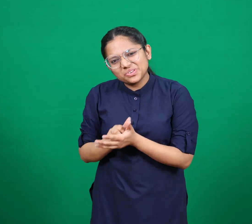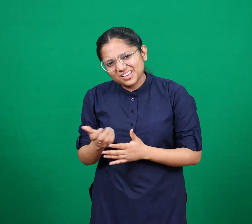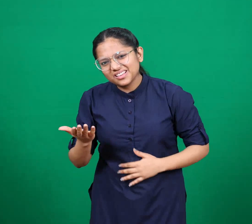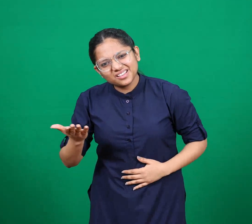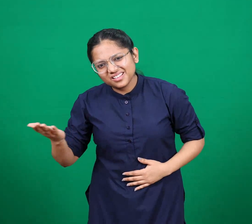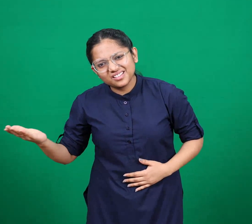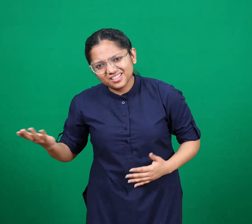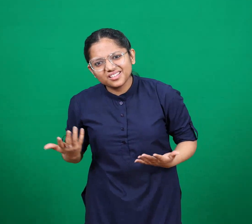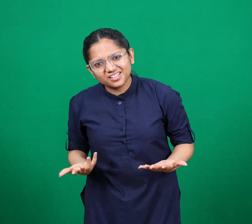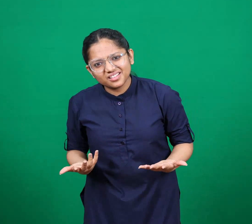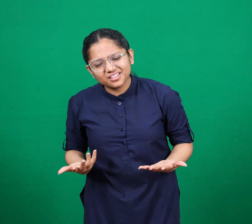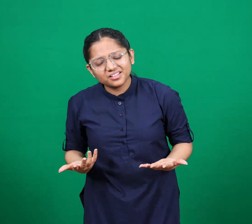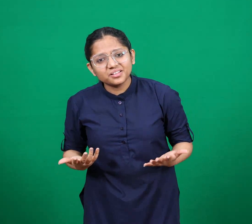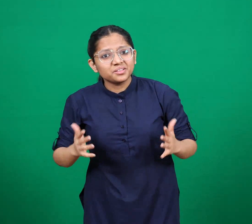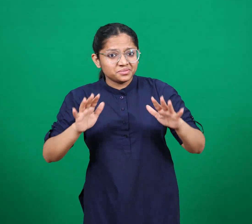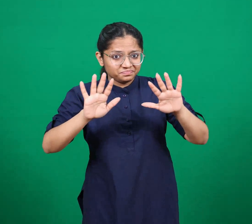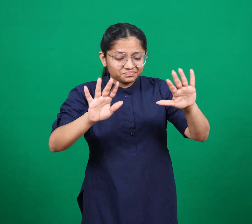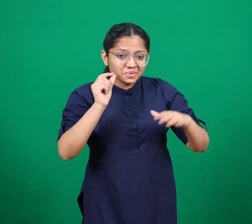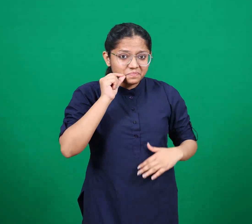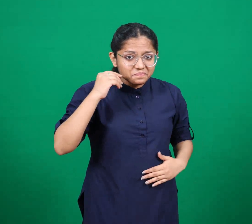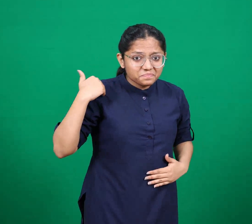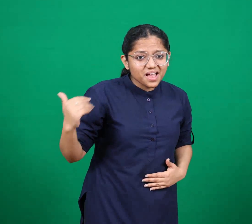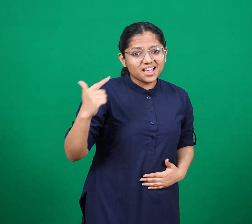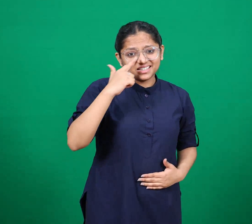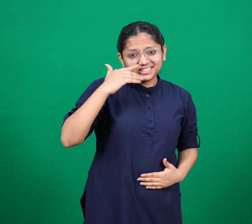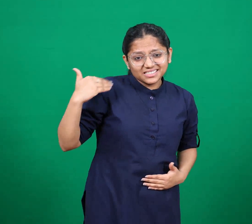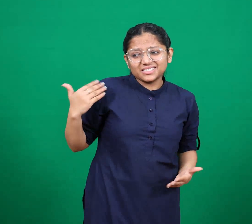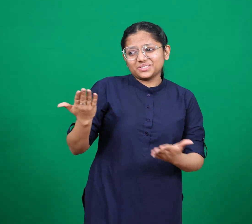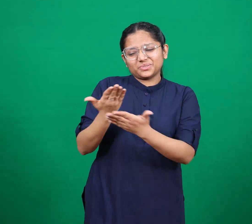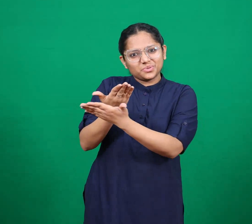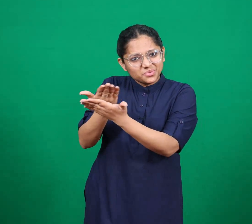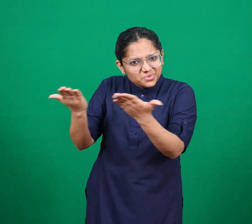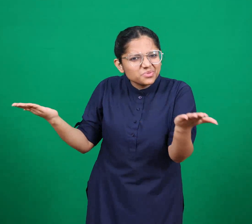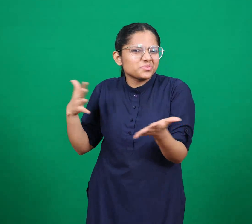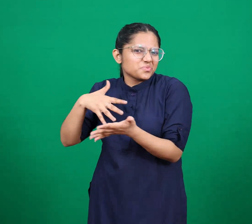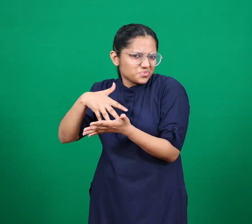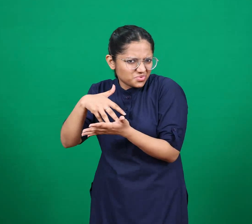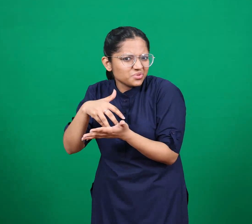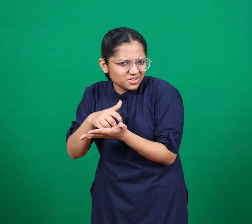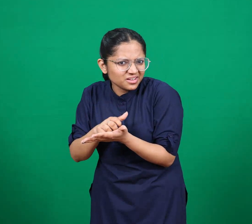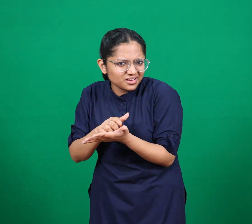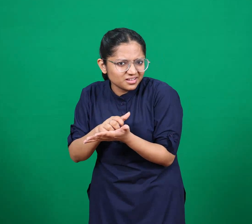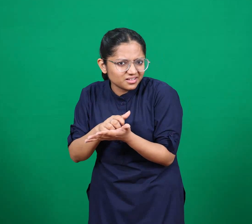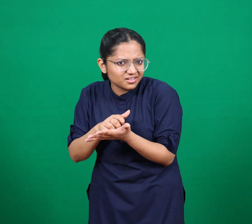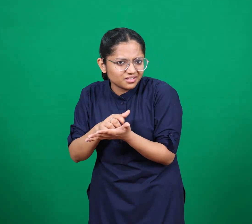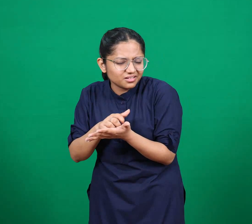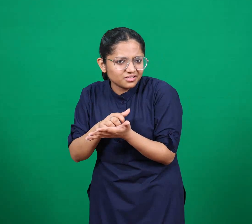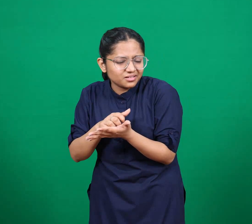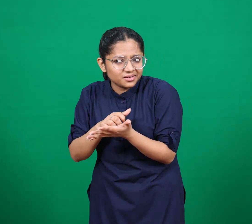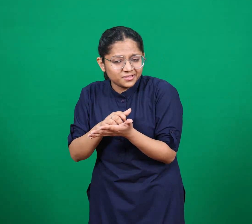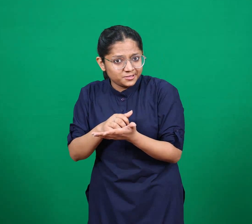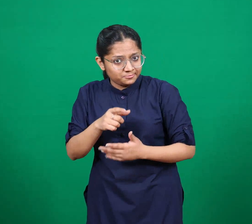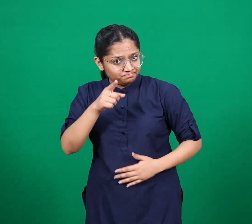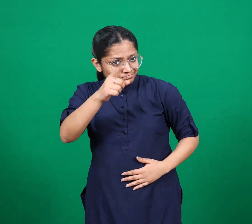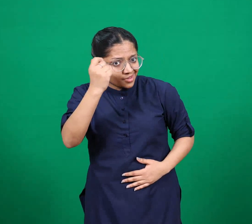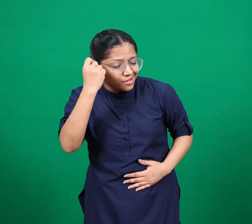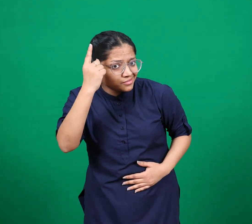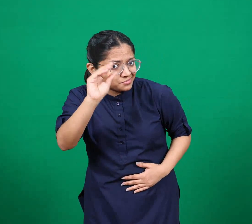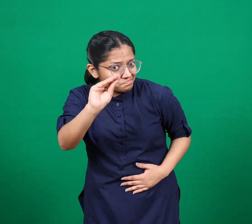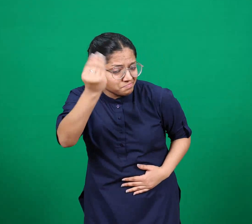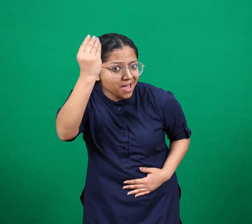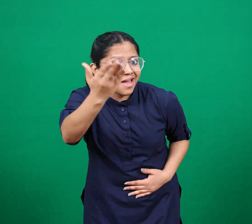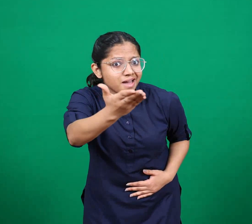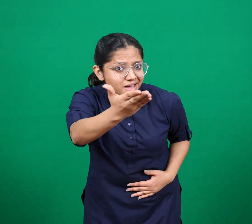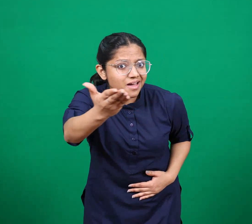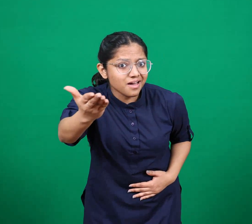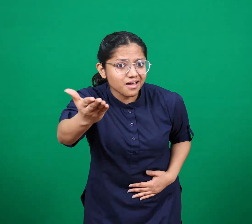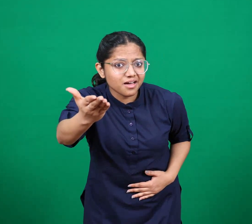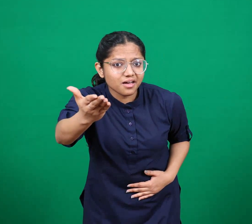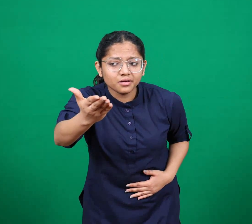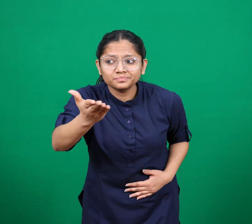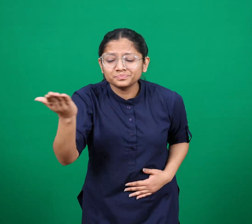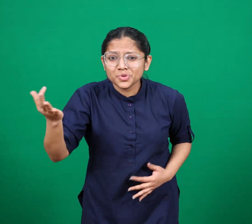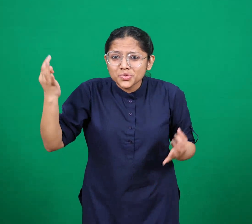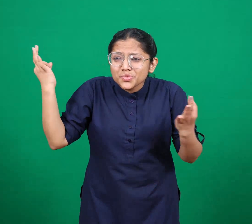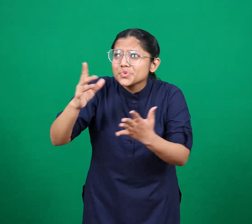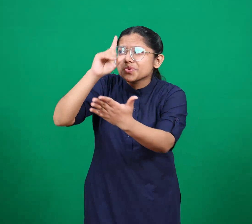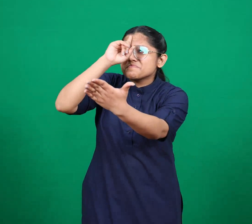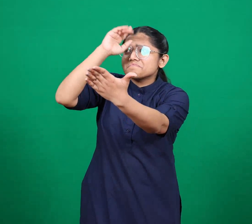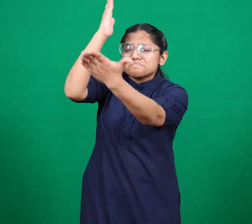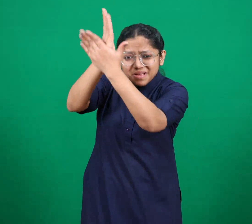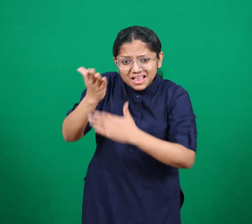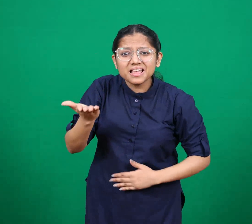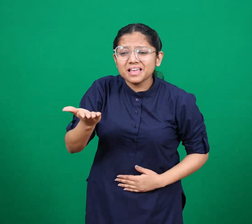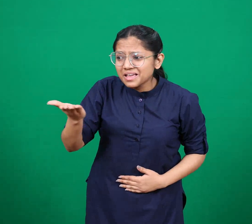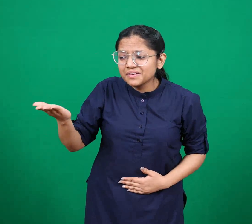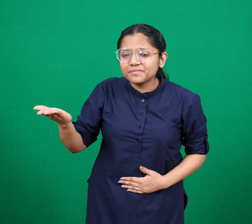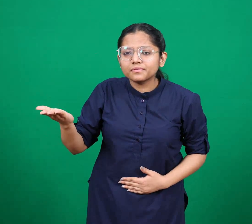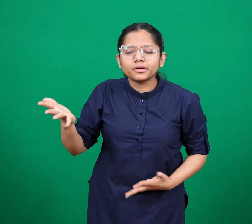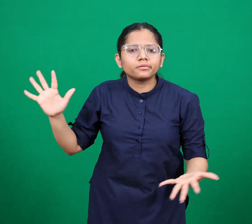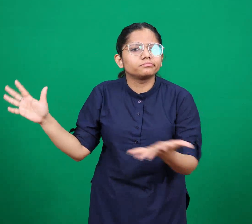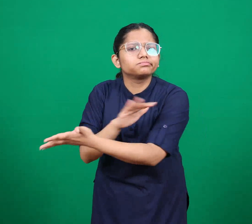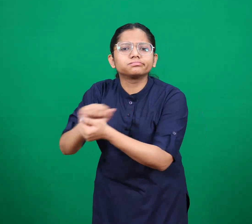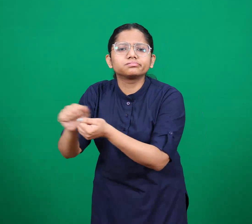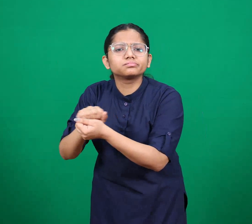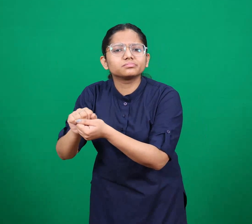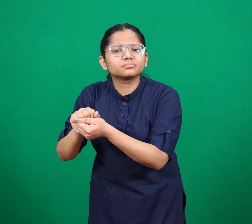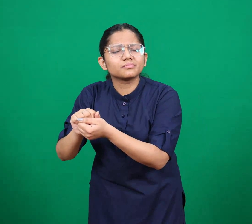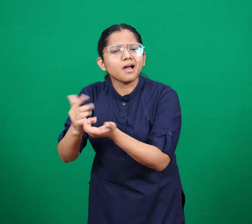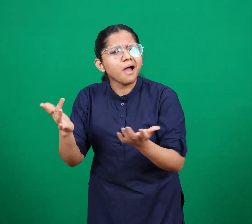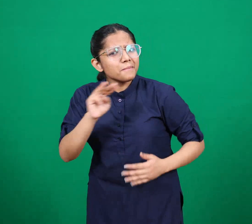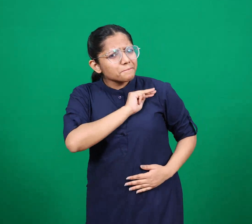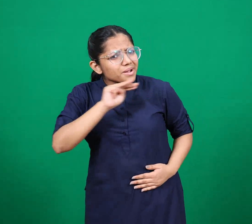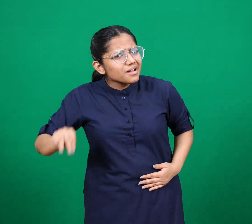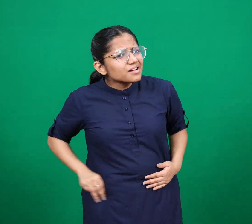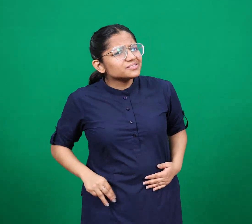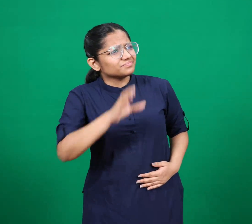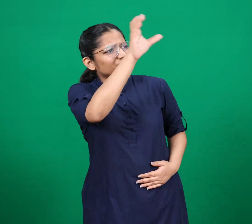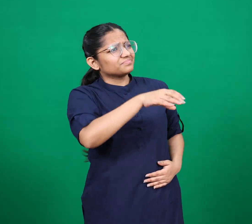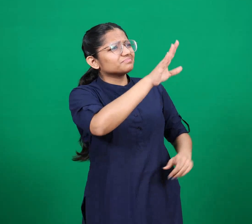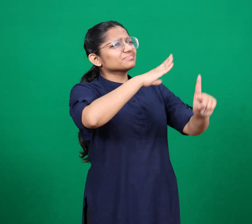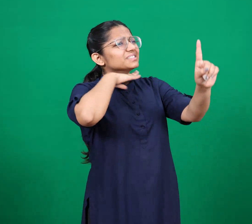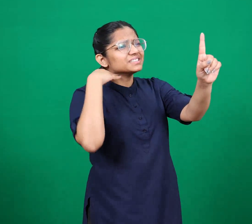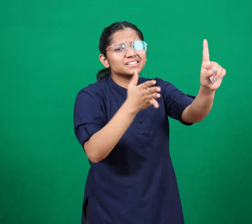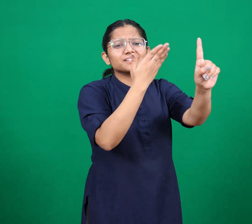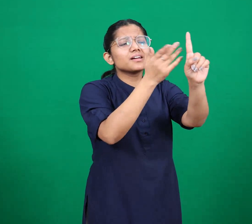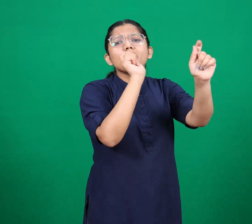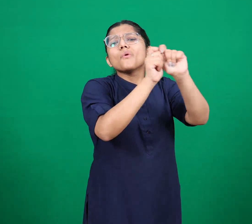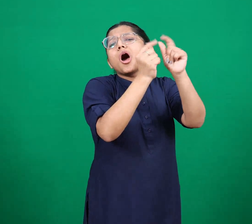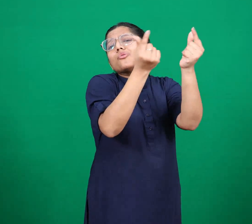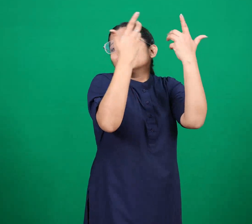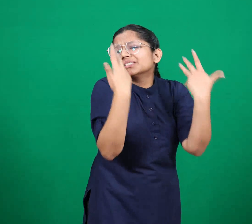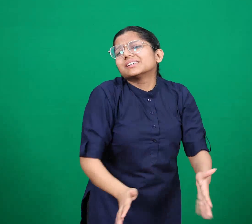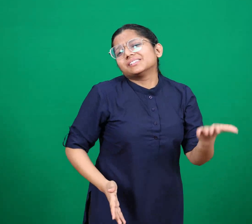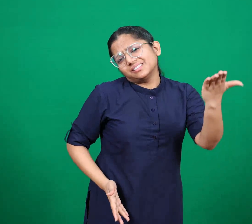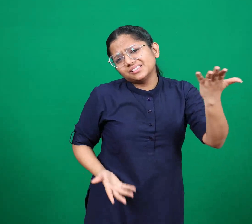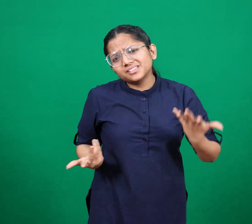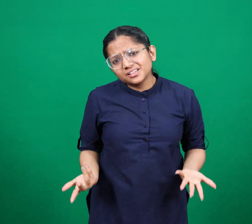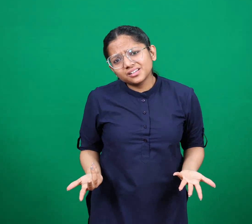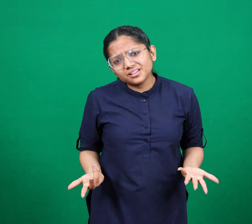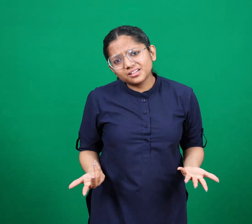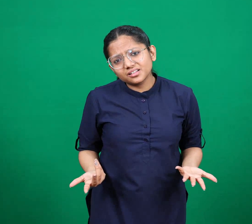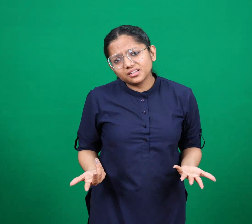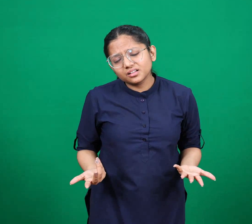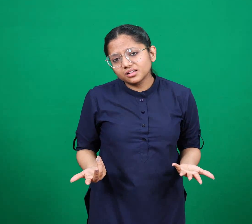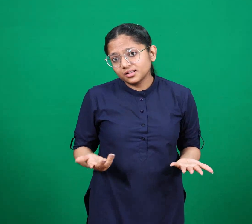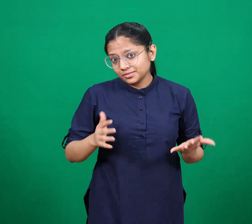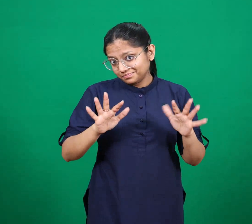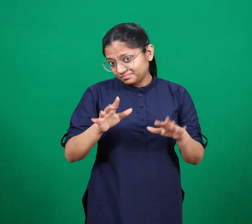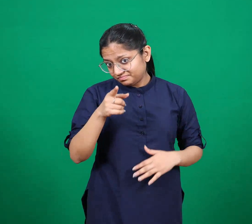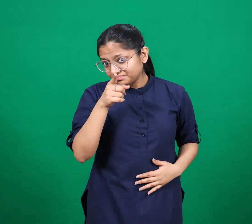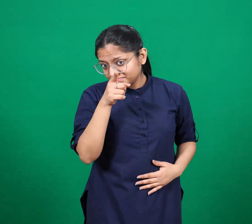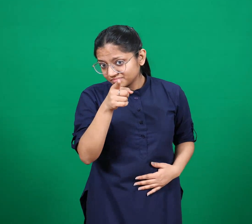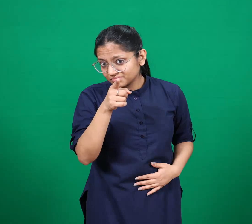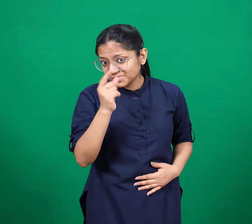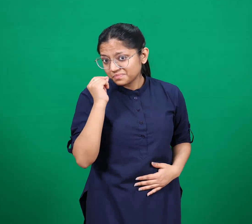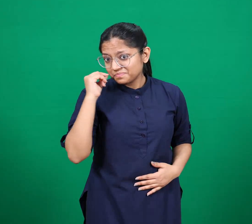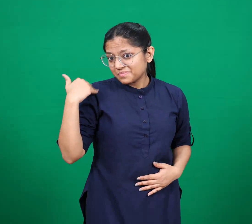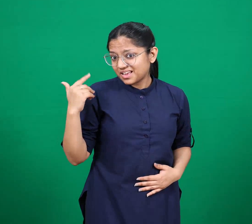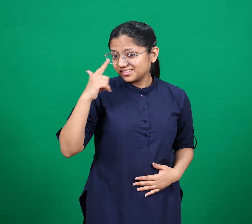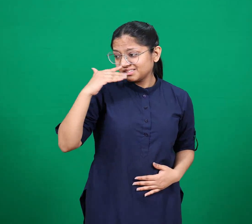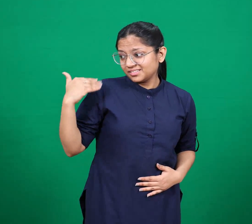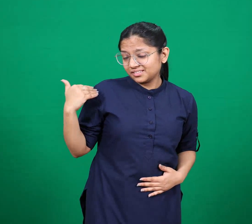So this weak brother, for whom Christ died, is destroyed by your knowledge.